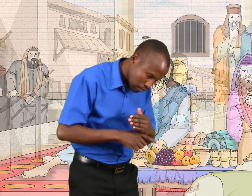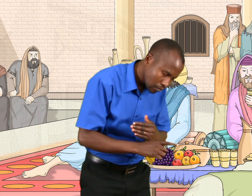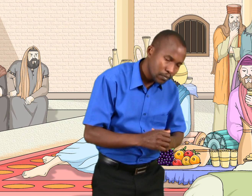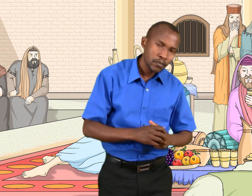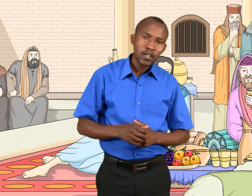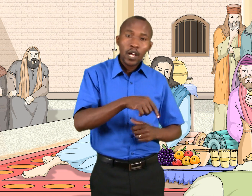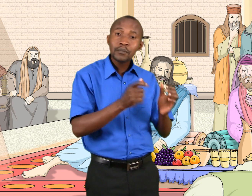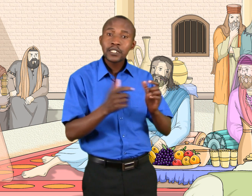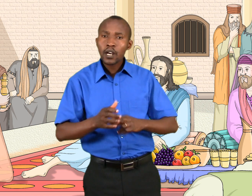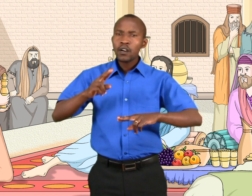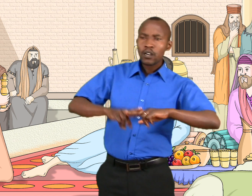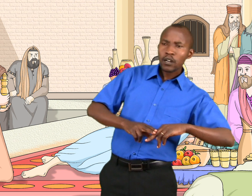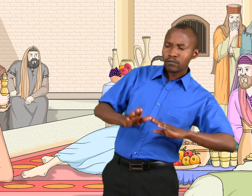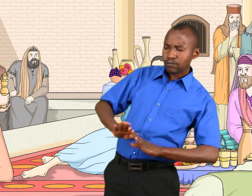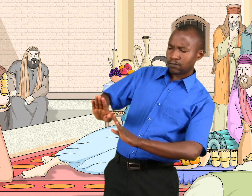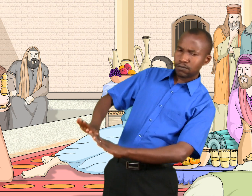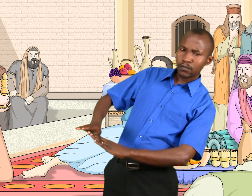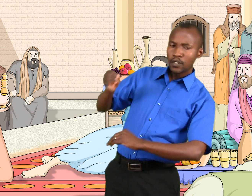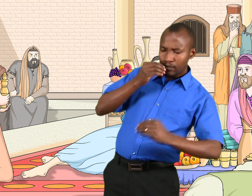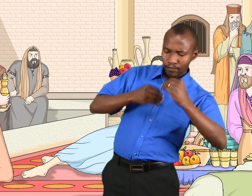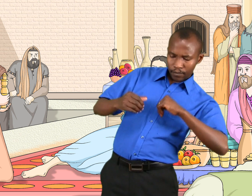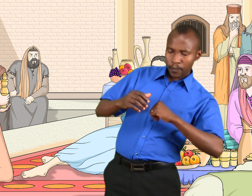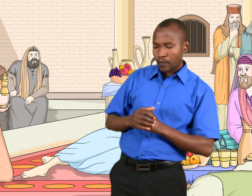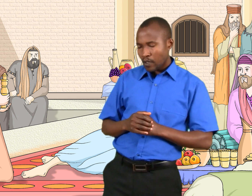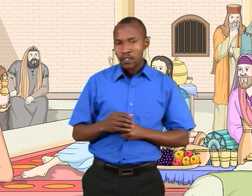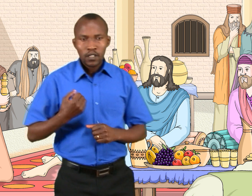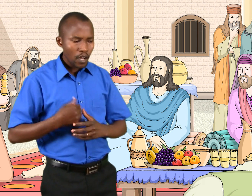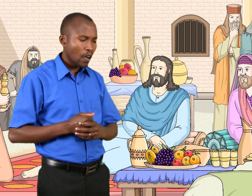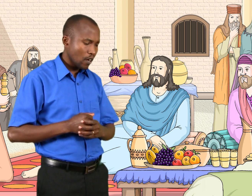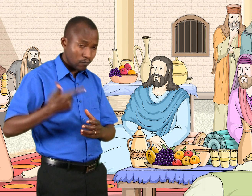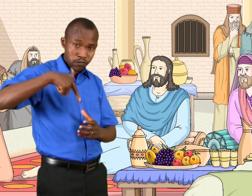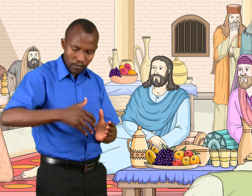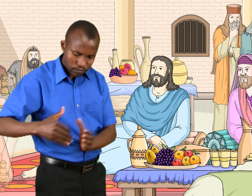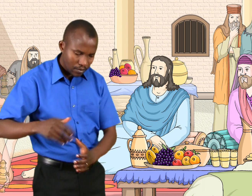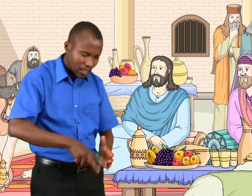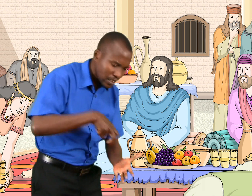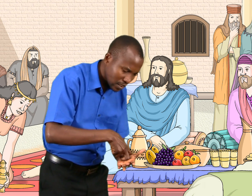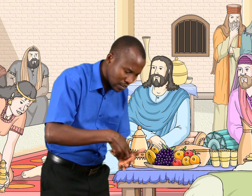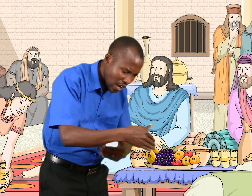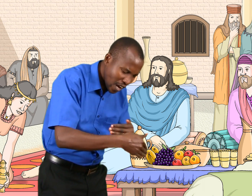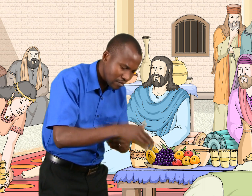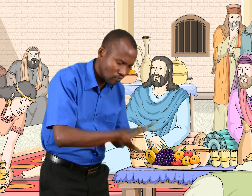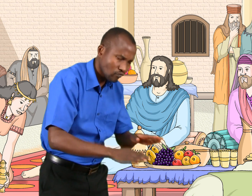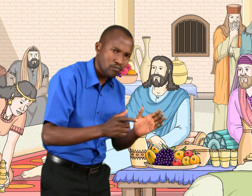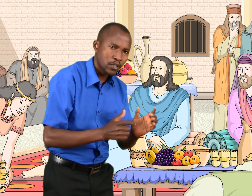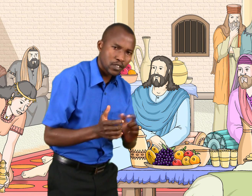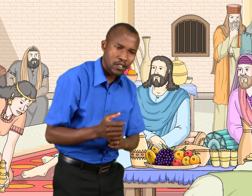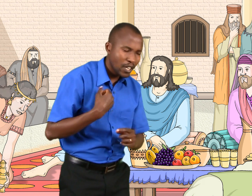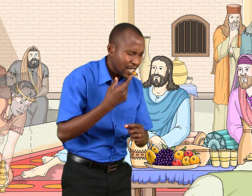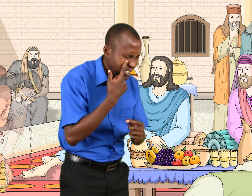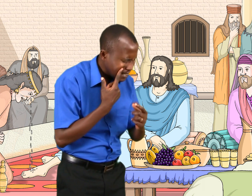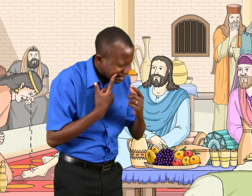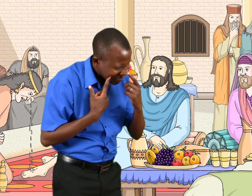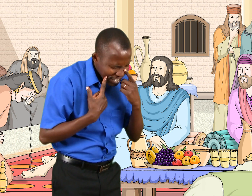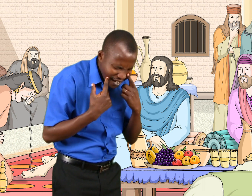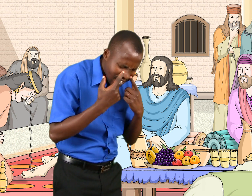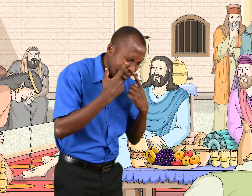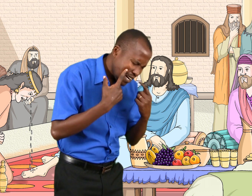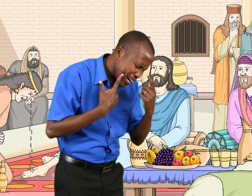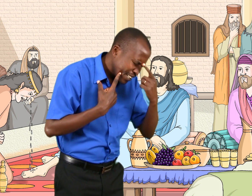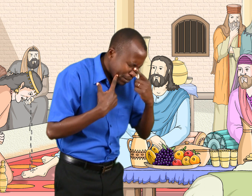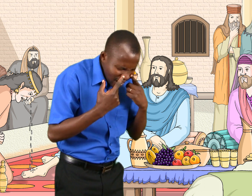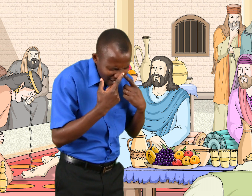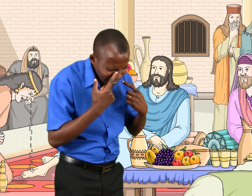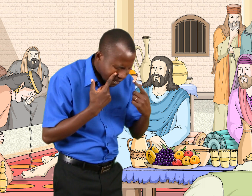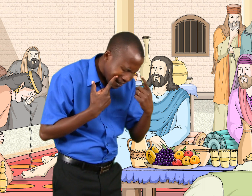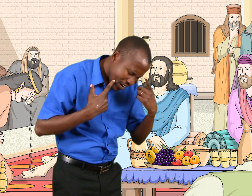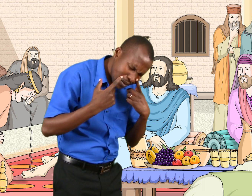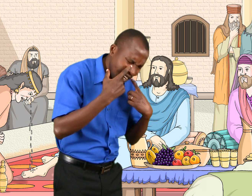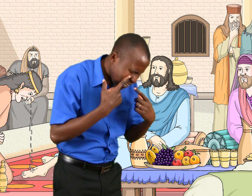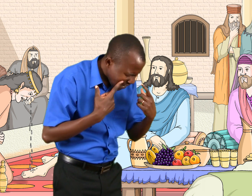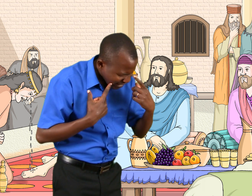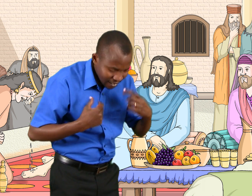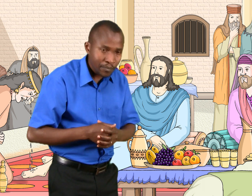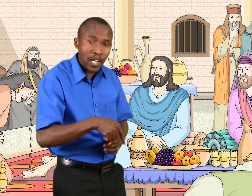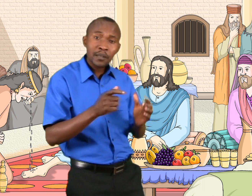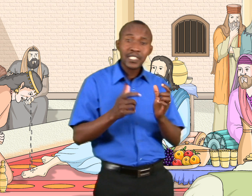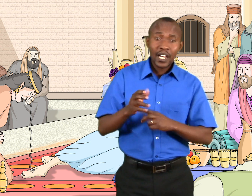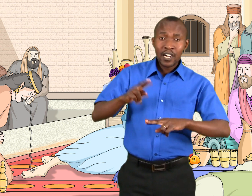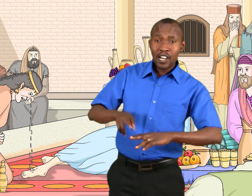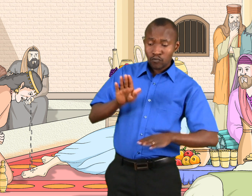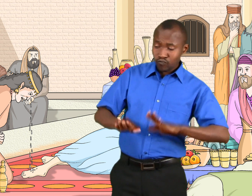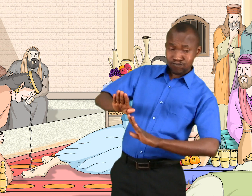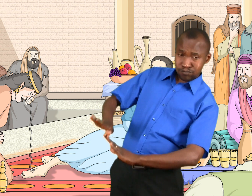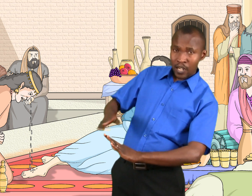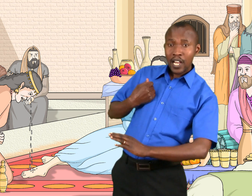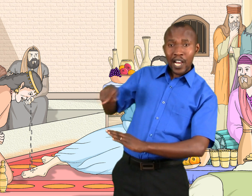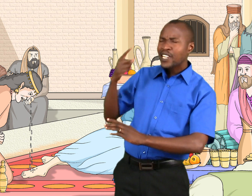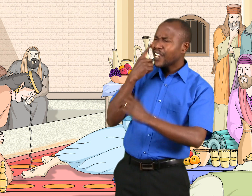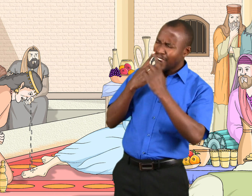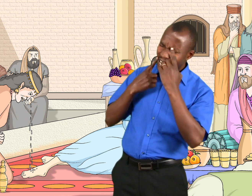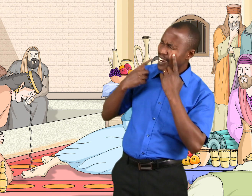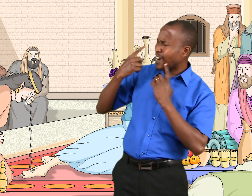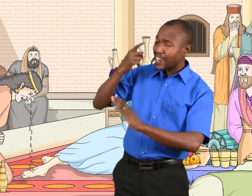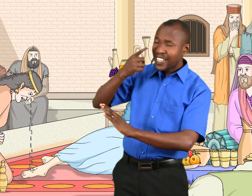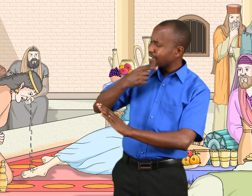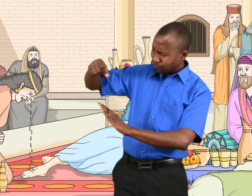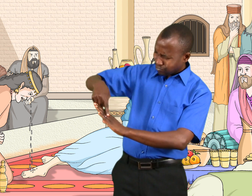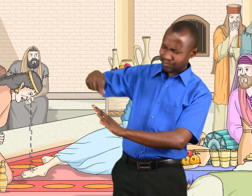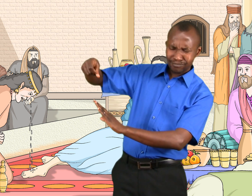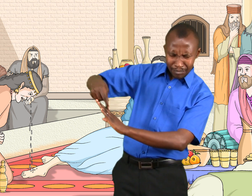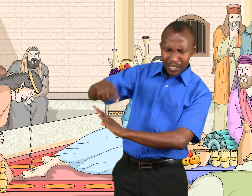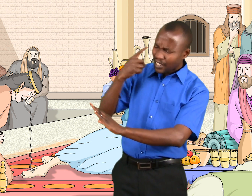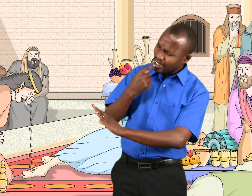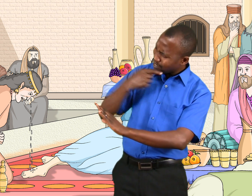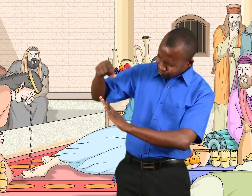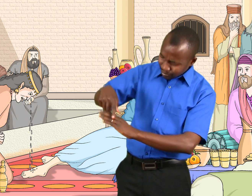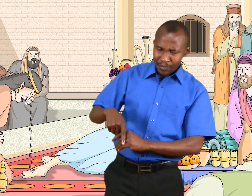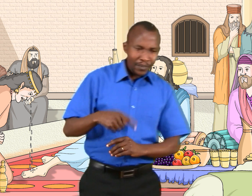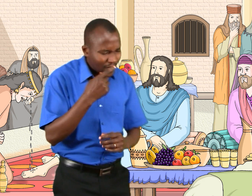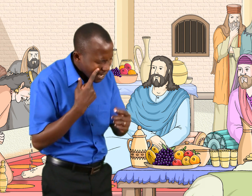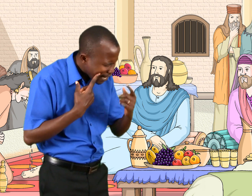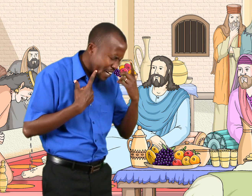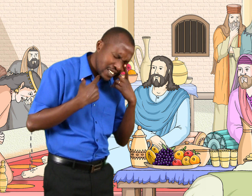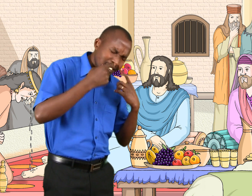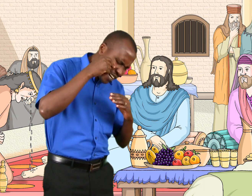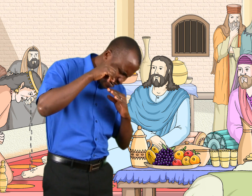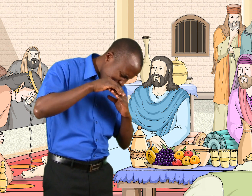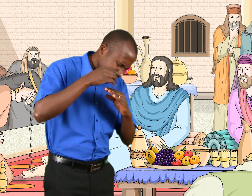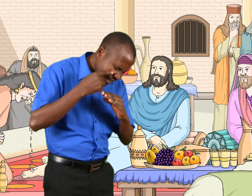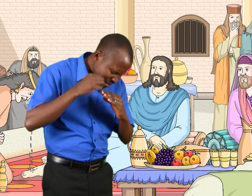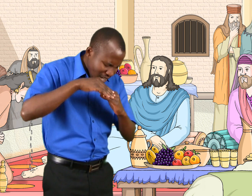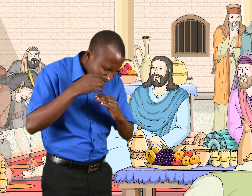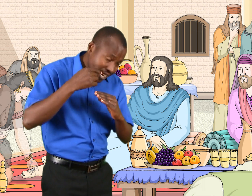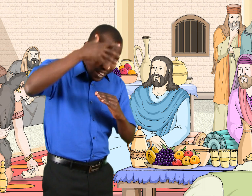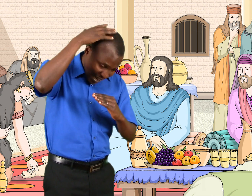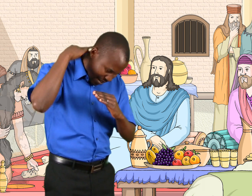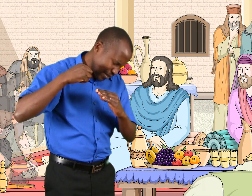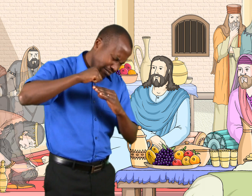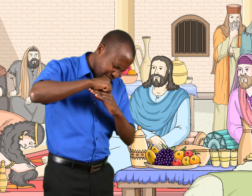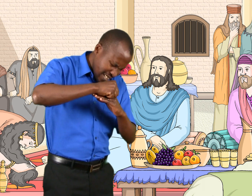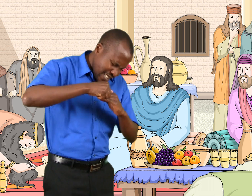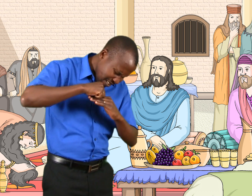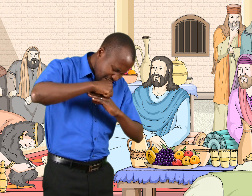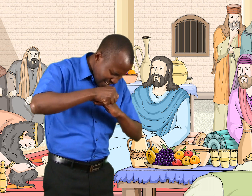As she stood behind Him at His feet weeping, she began to wet His feet with her tears and wipe them with her hair.